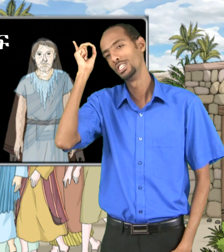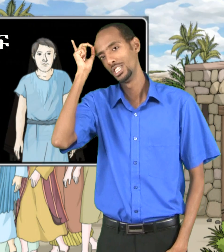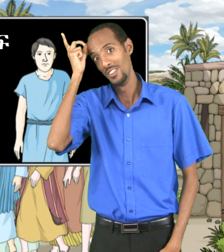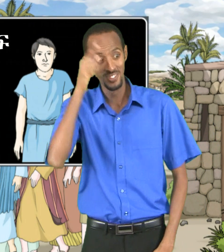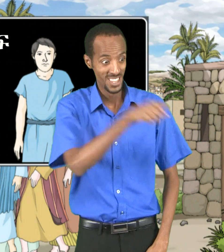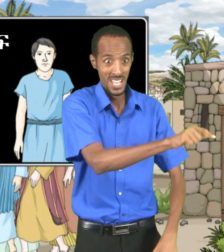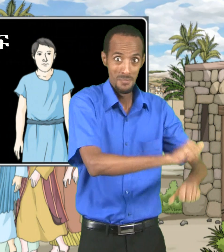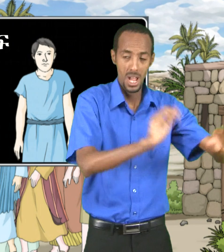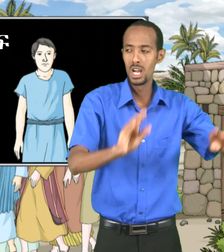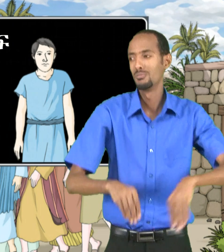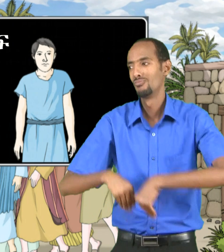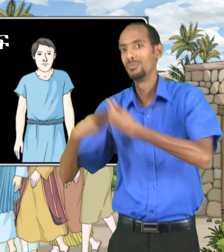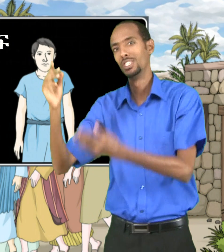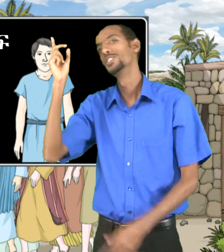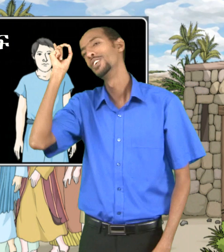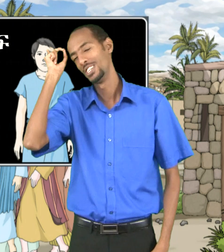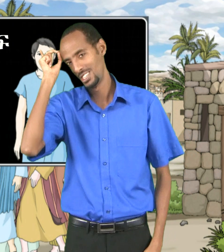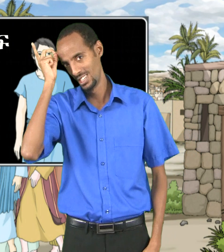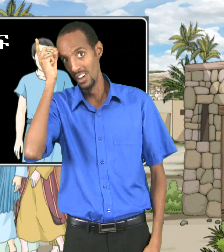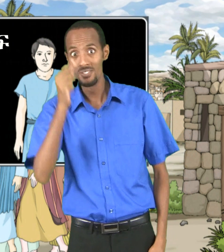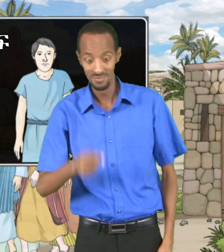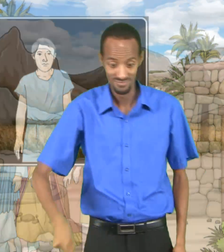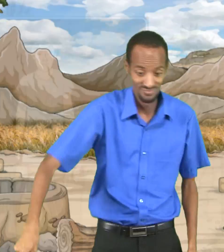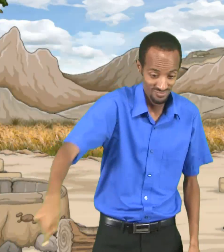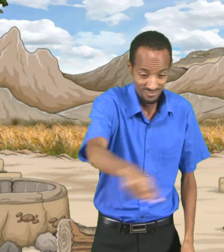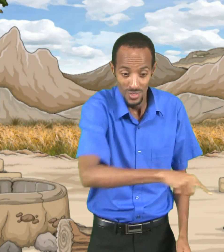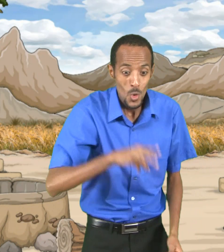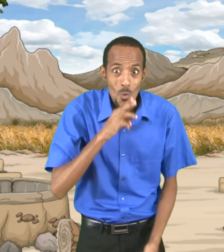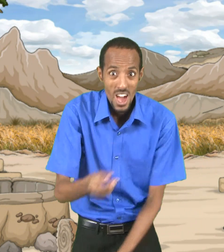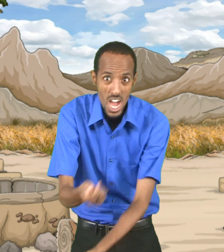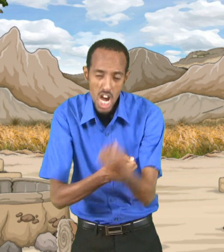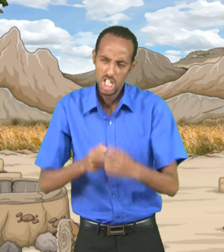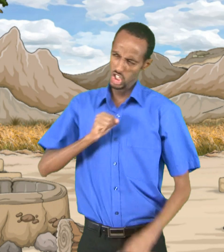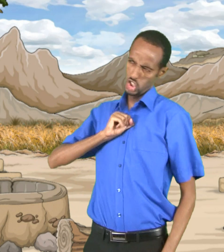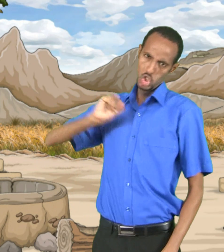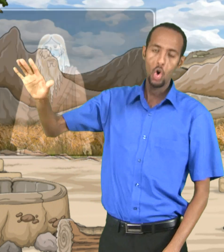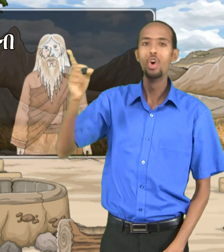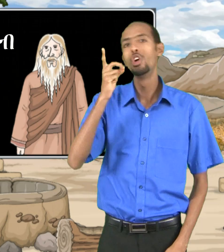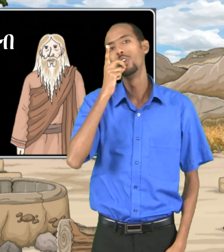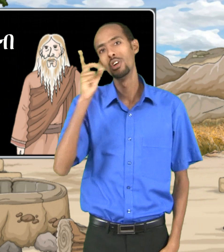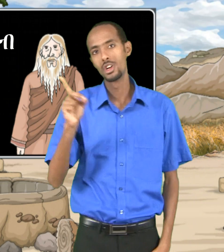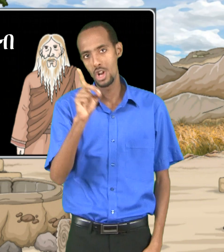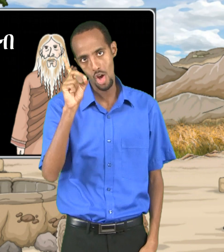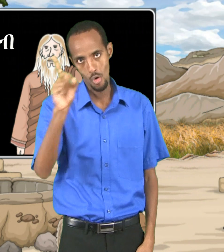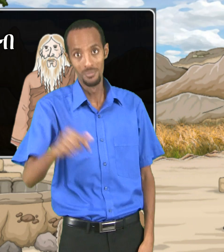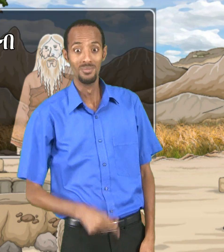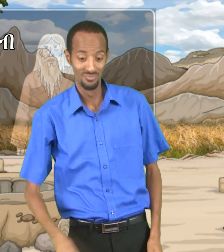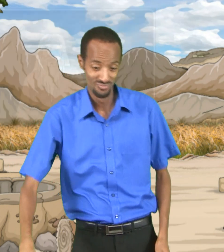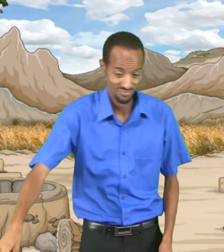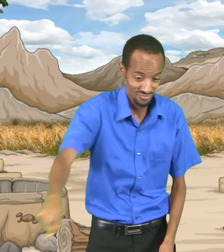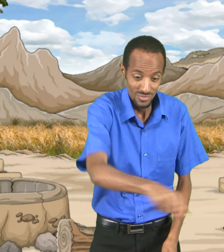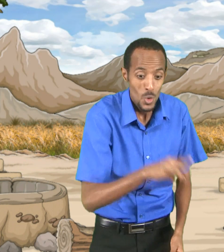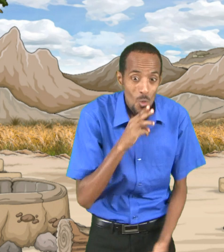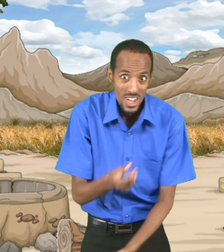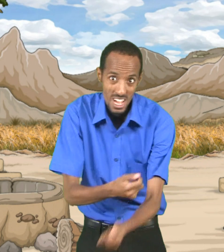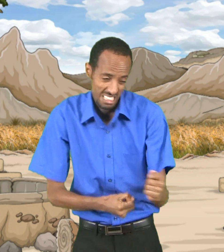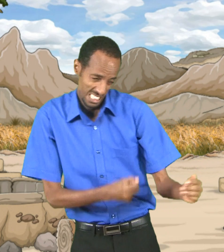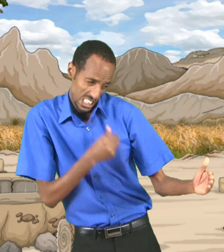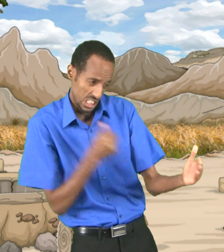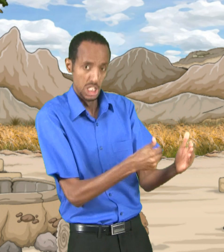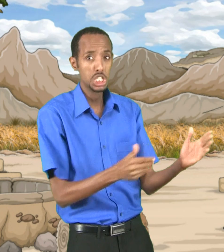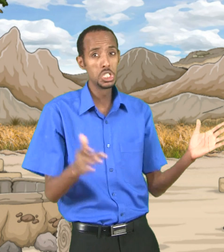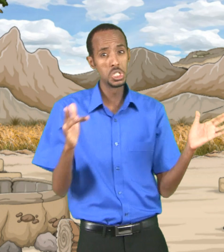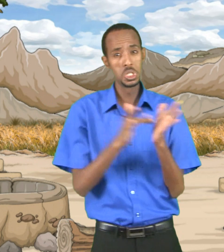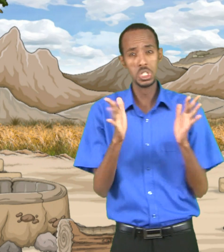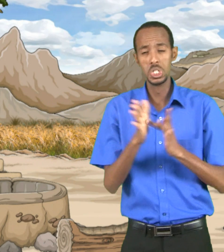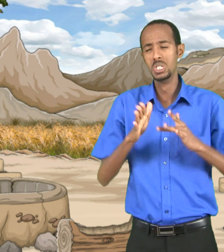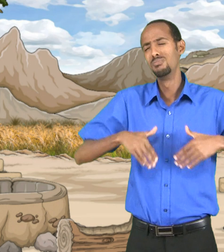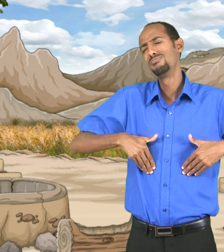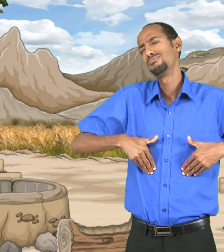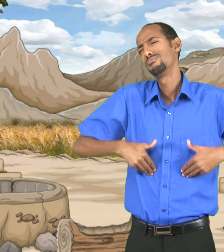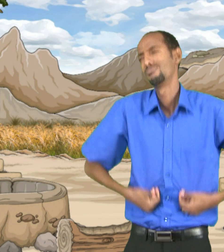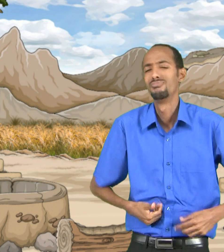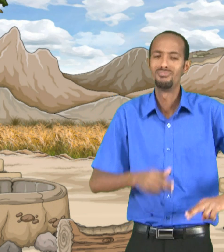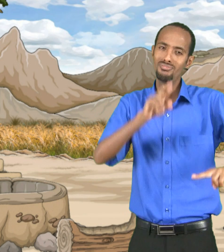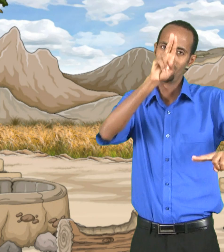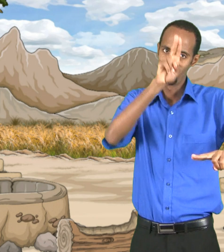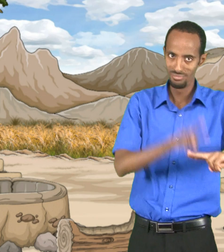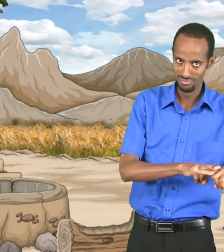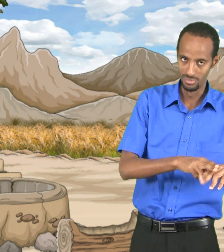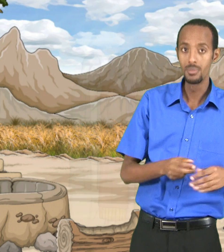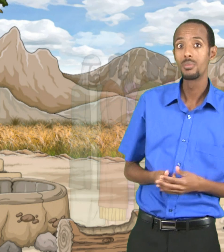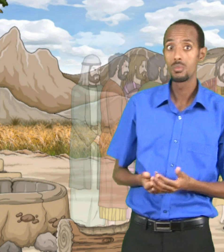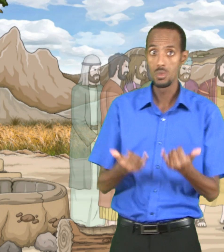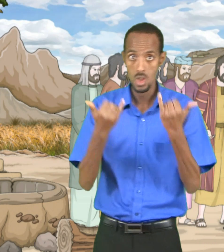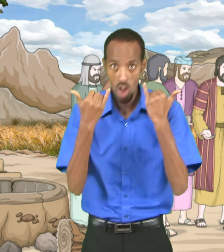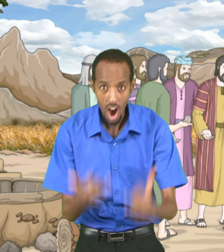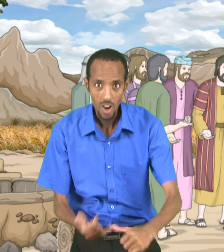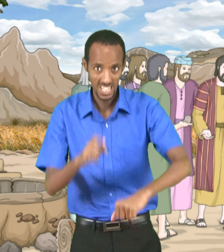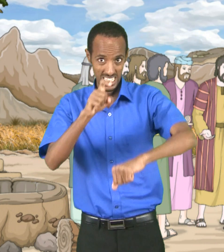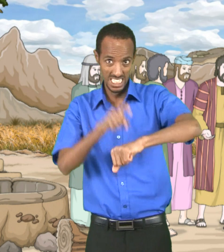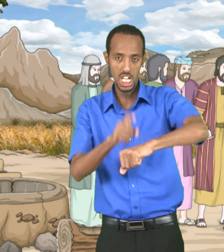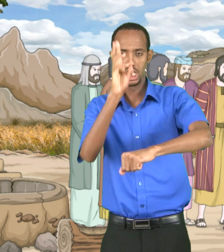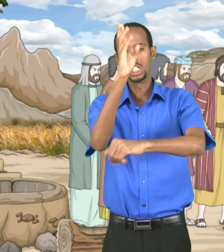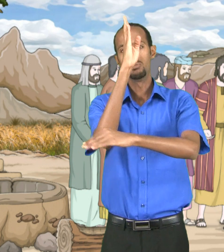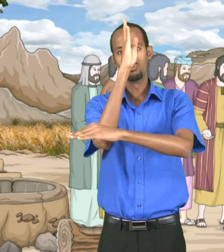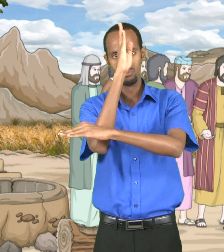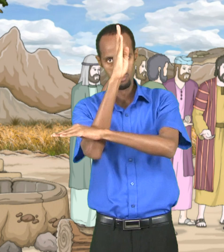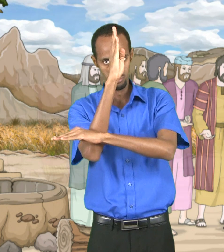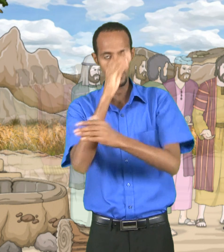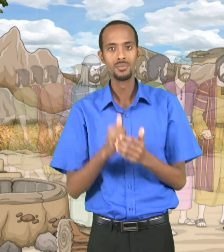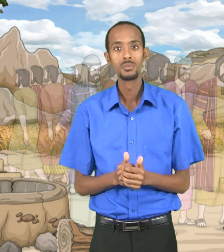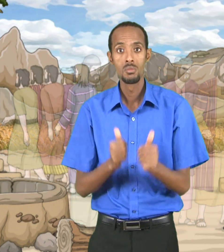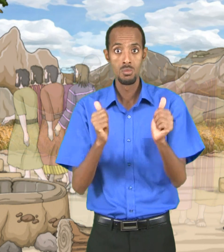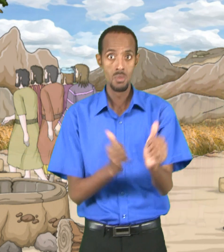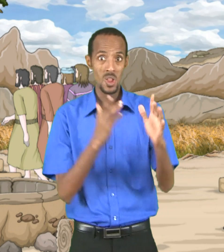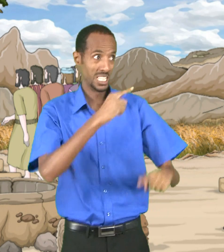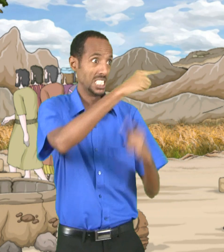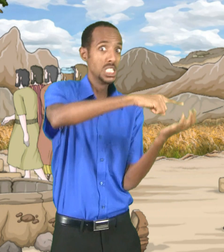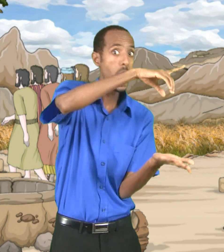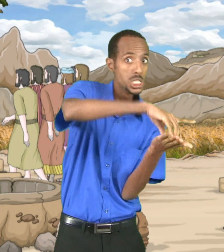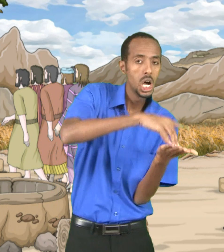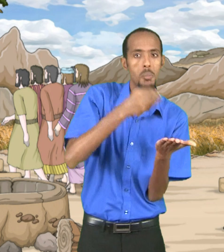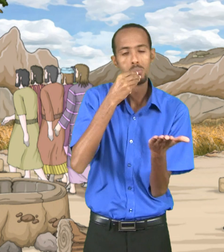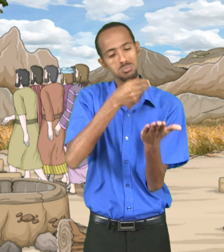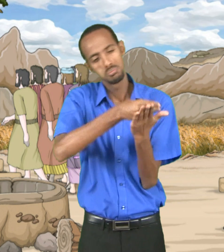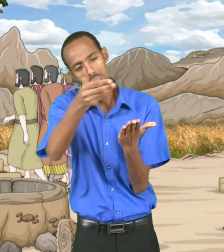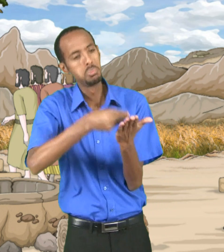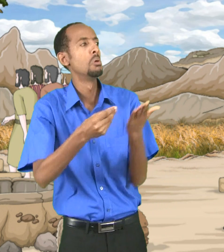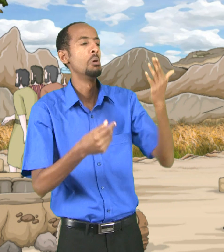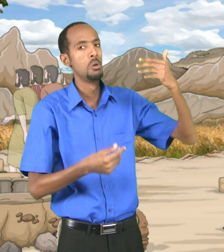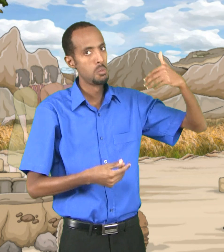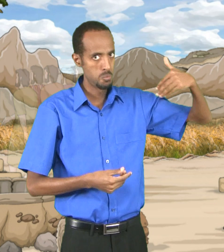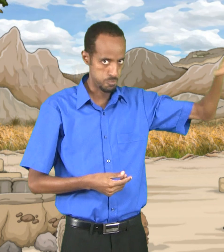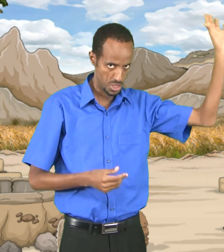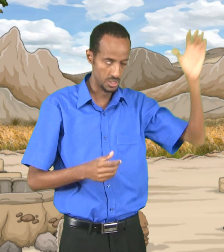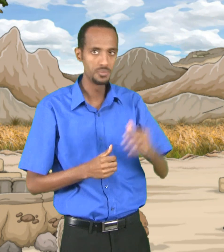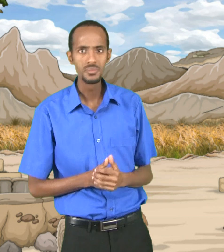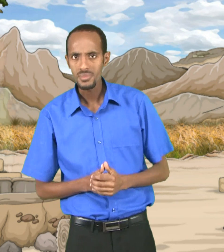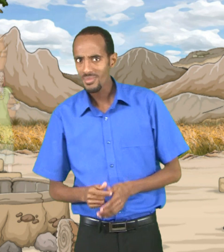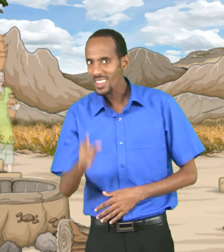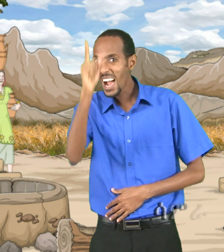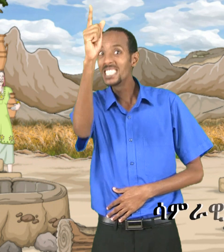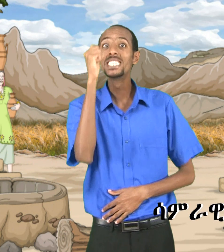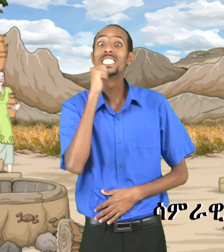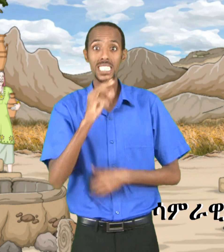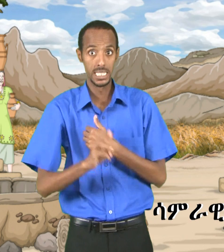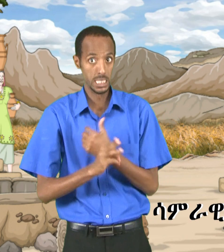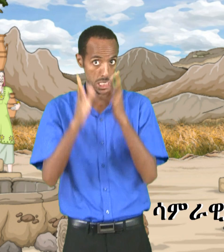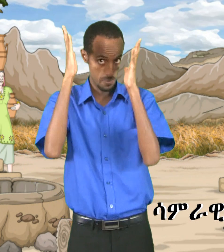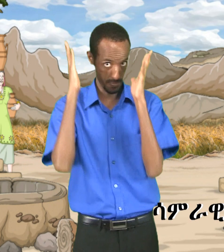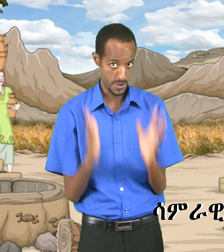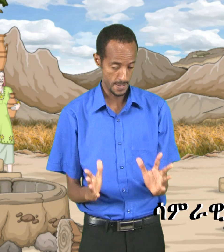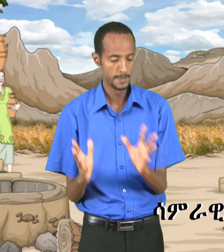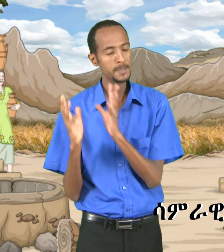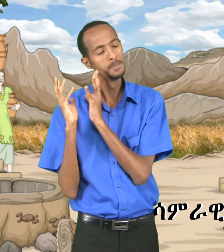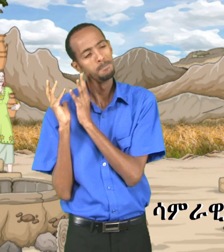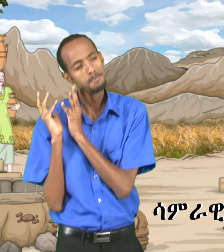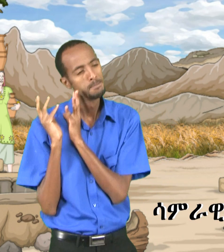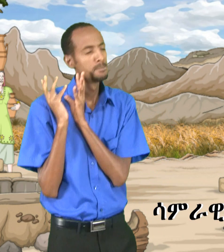Since Jacob’s well was there, Jesus, weary from His journey, sat down by the well. It was about the sixth hour.